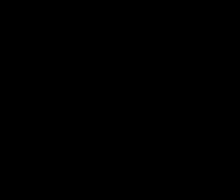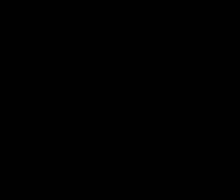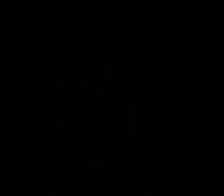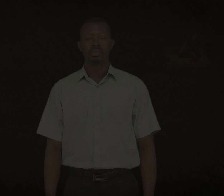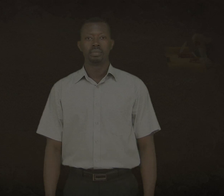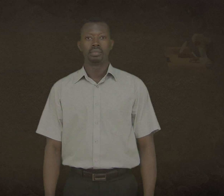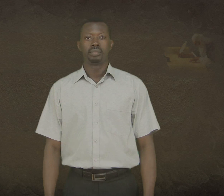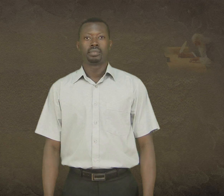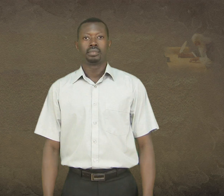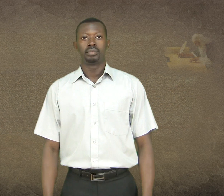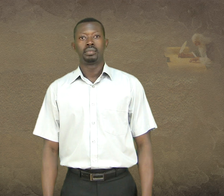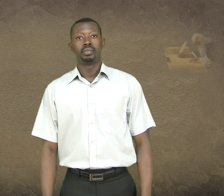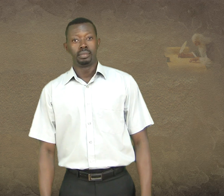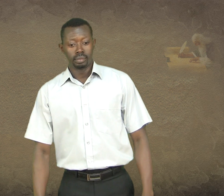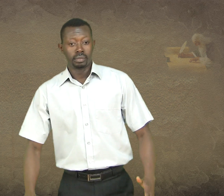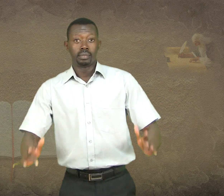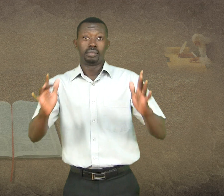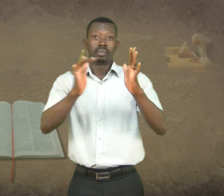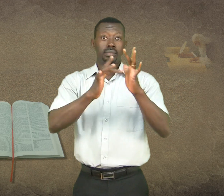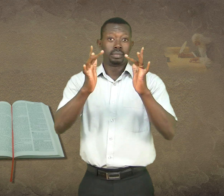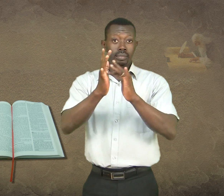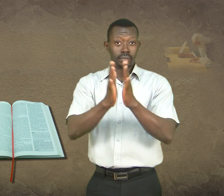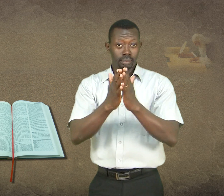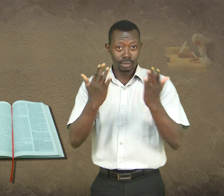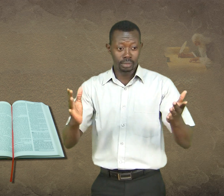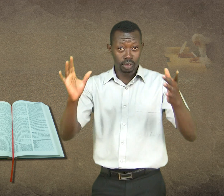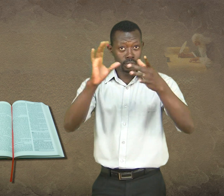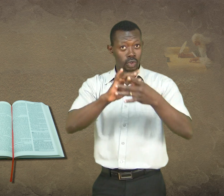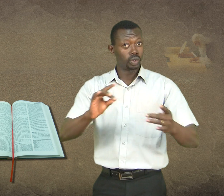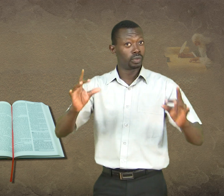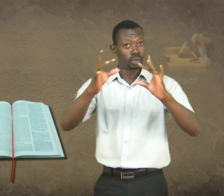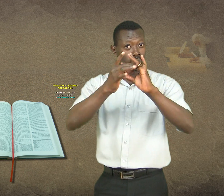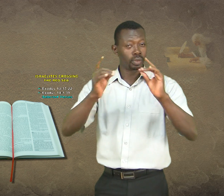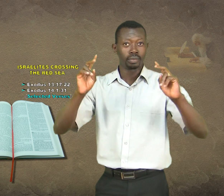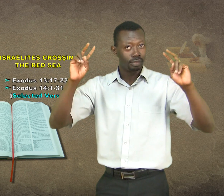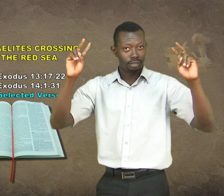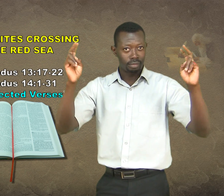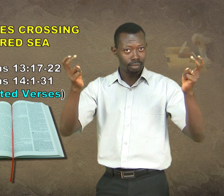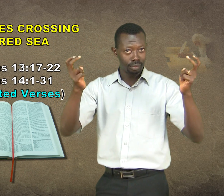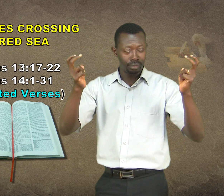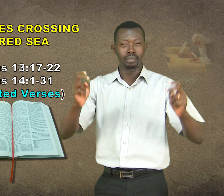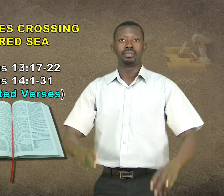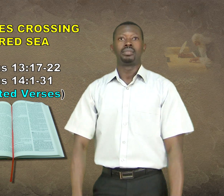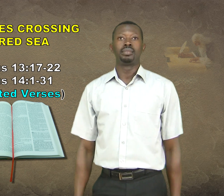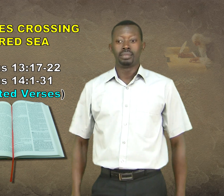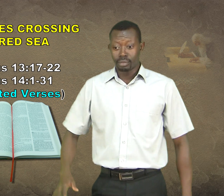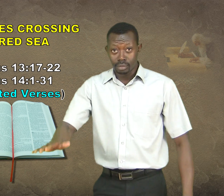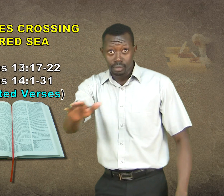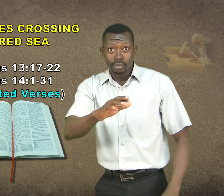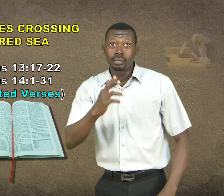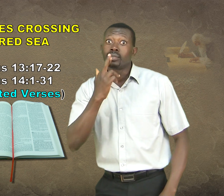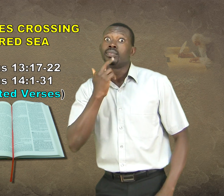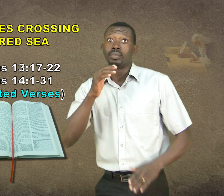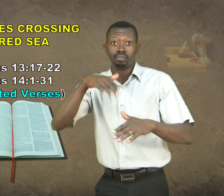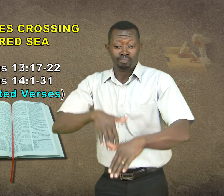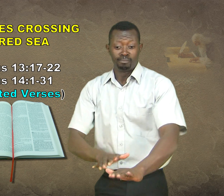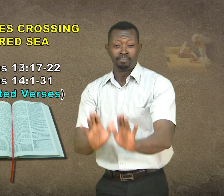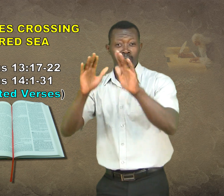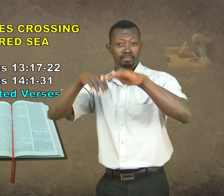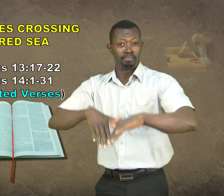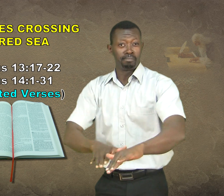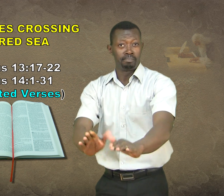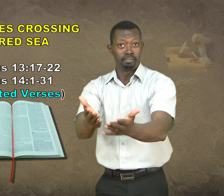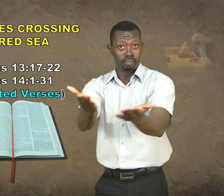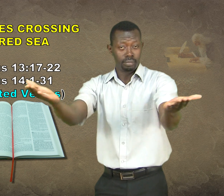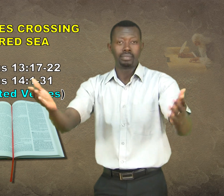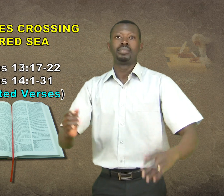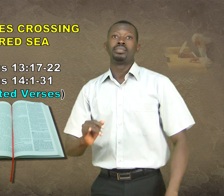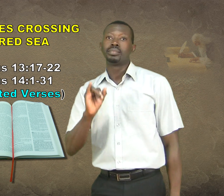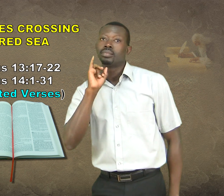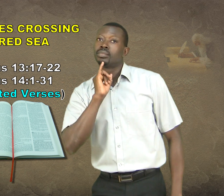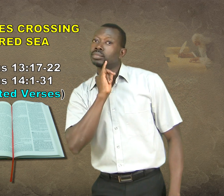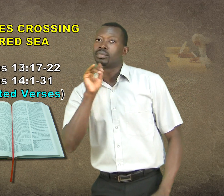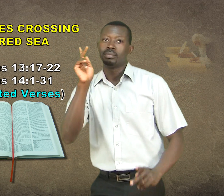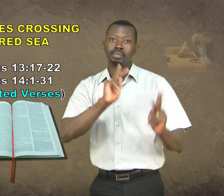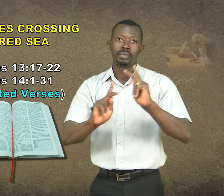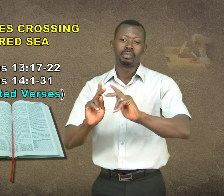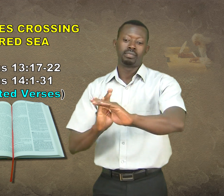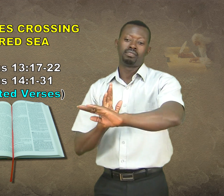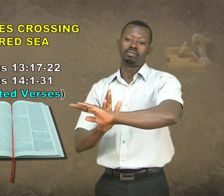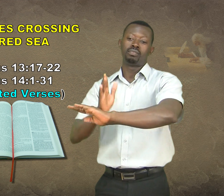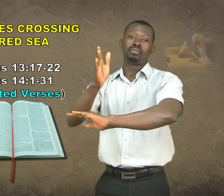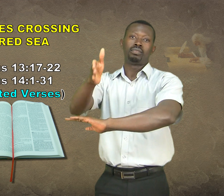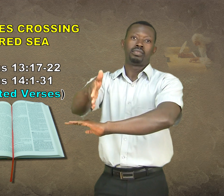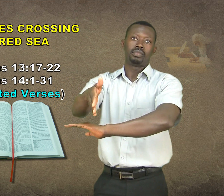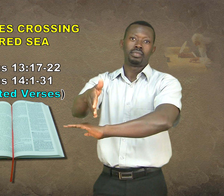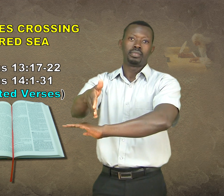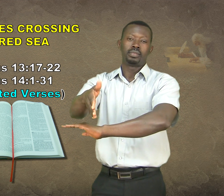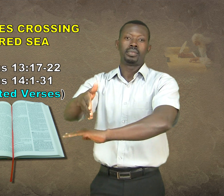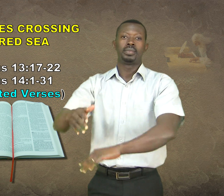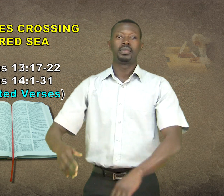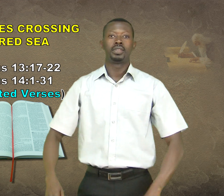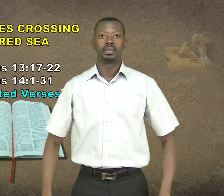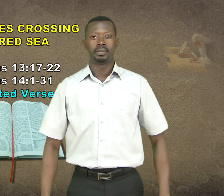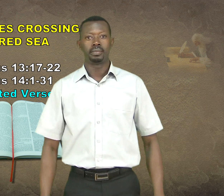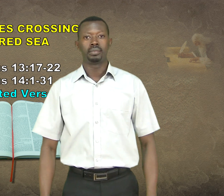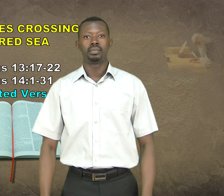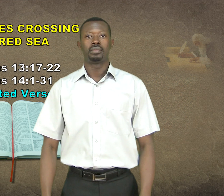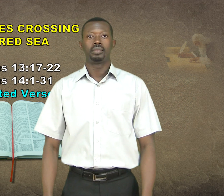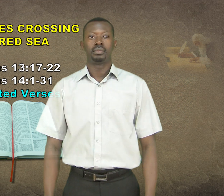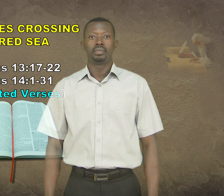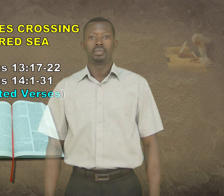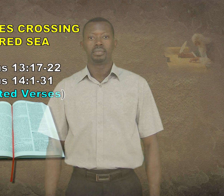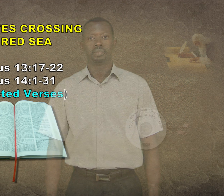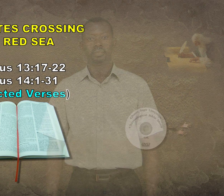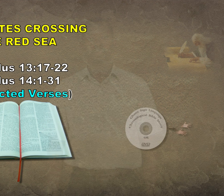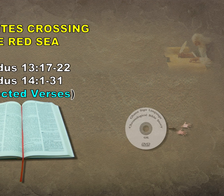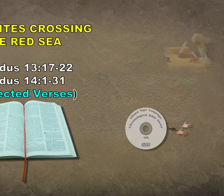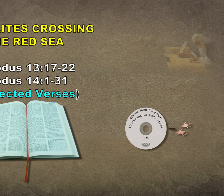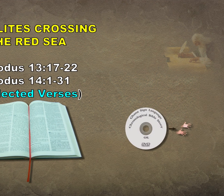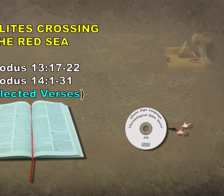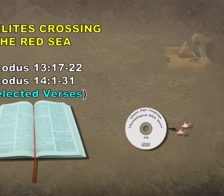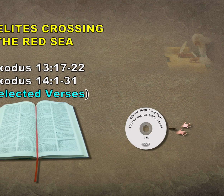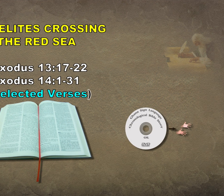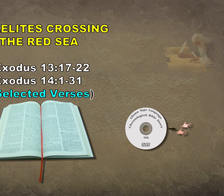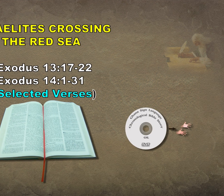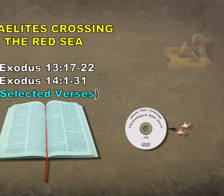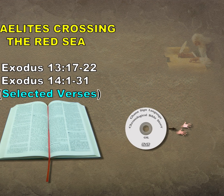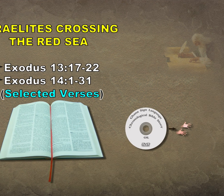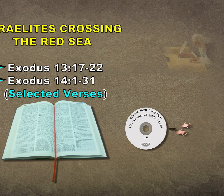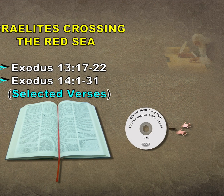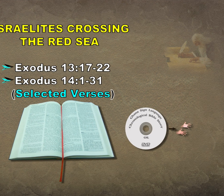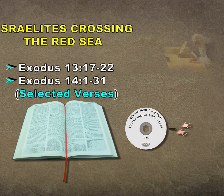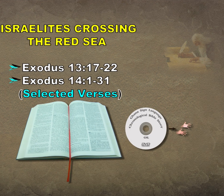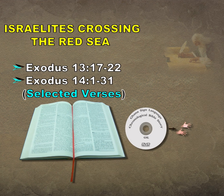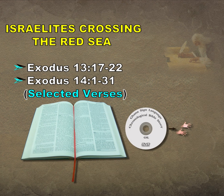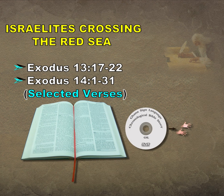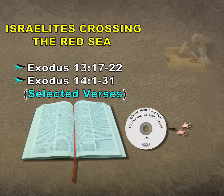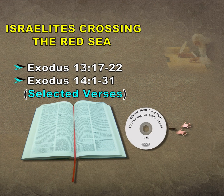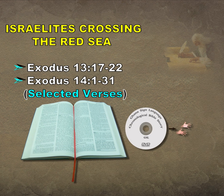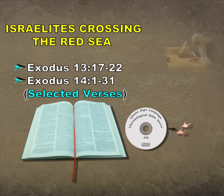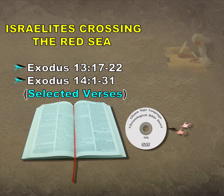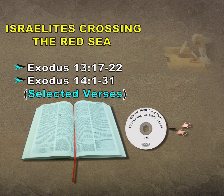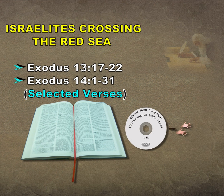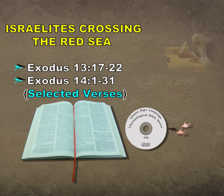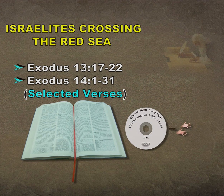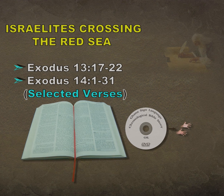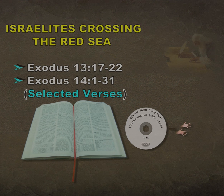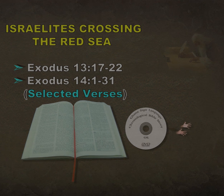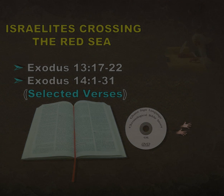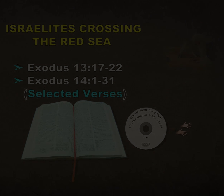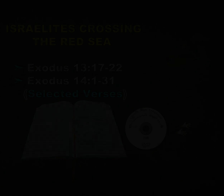Israelites crossing the Red Sea